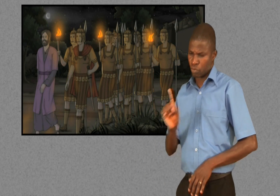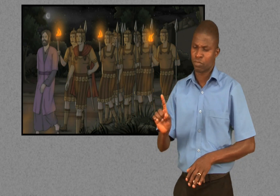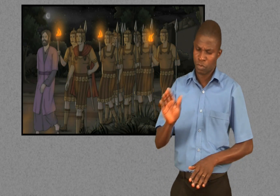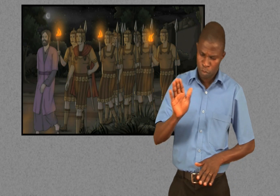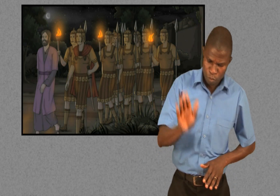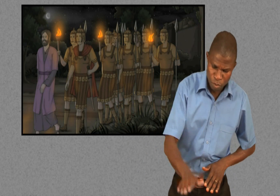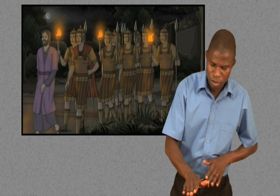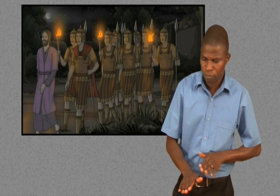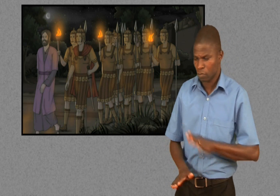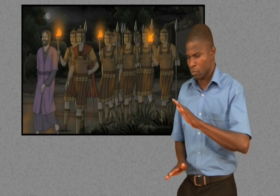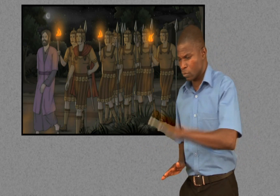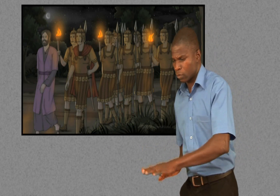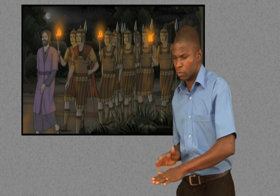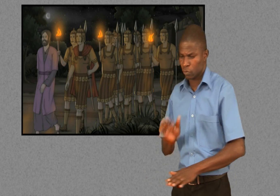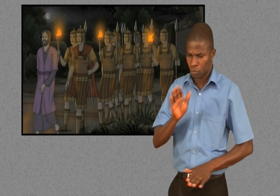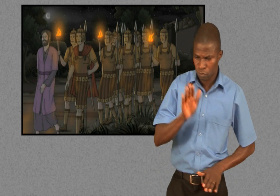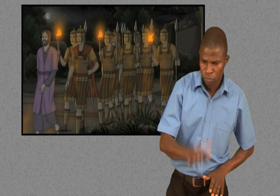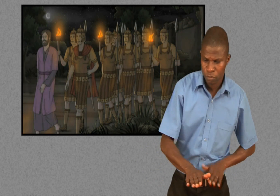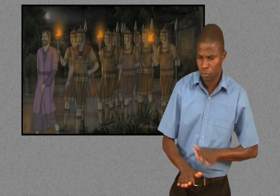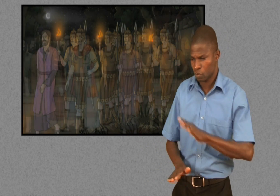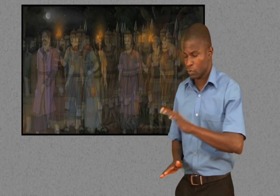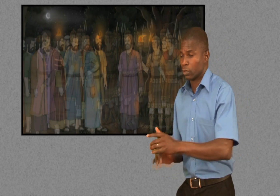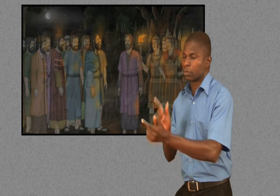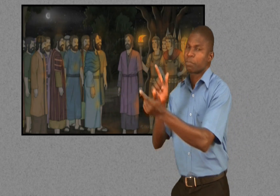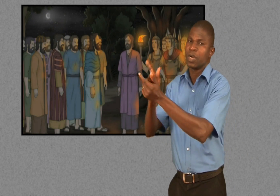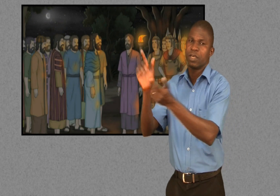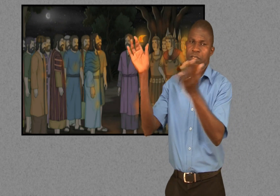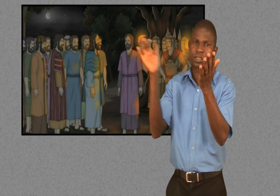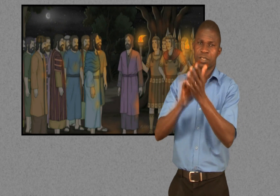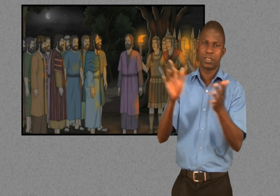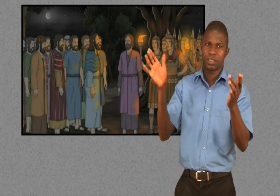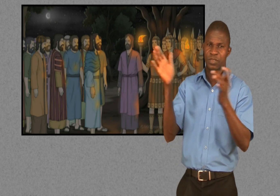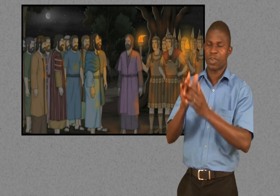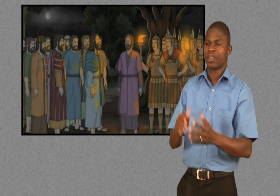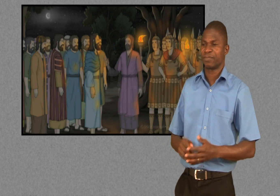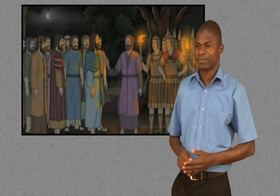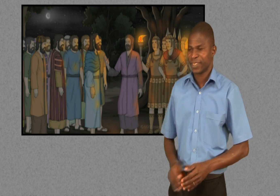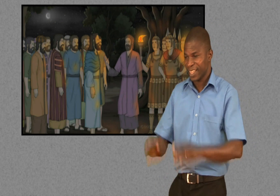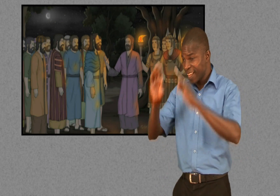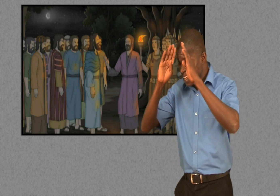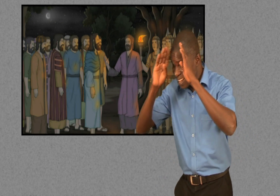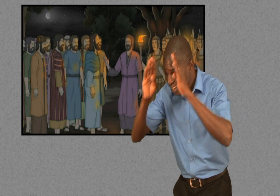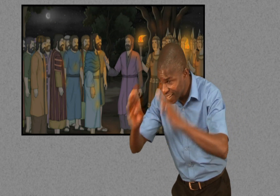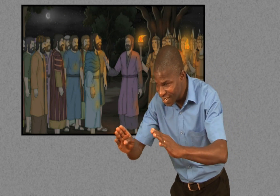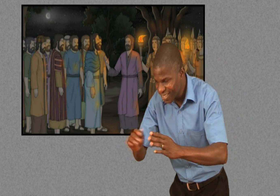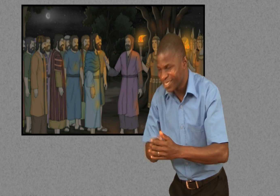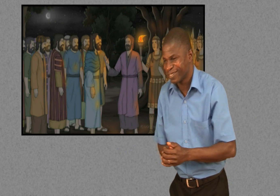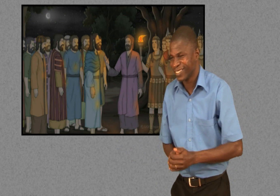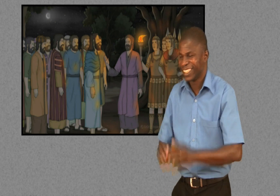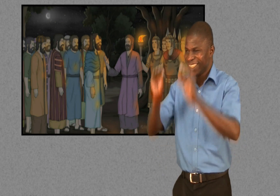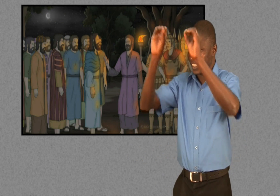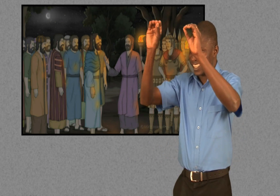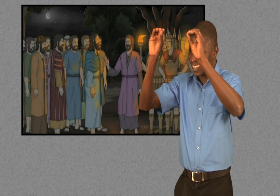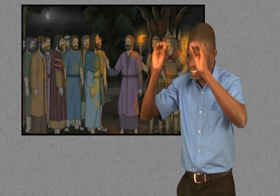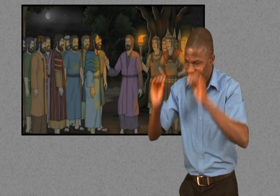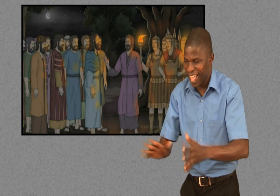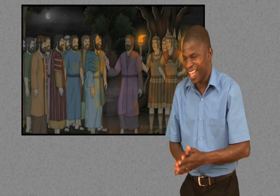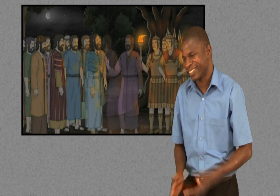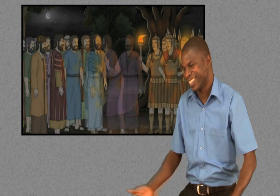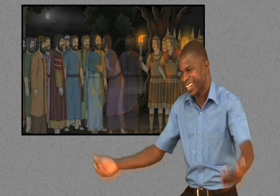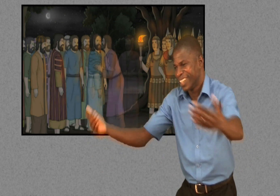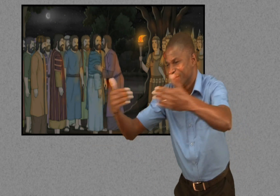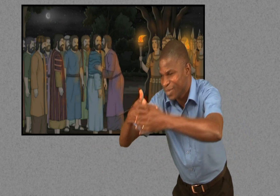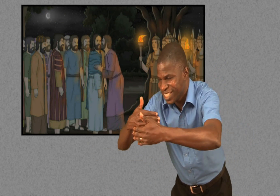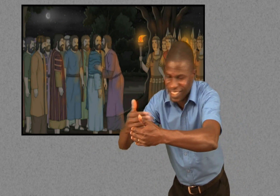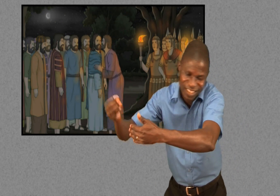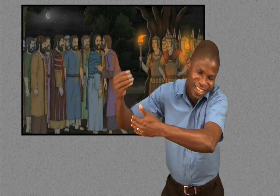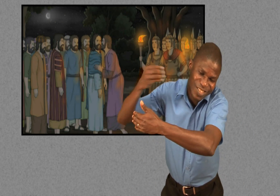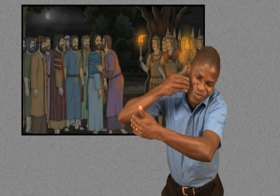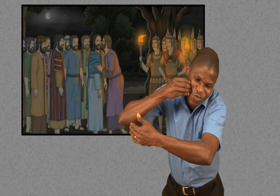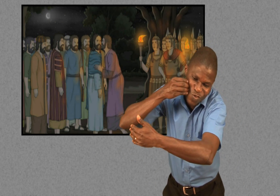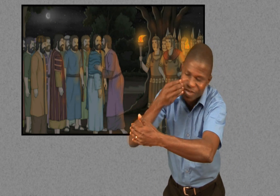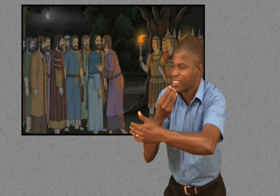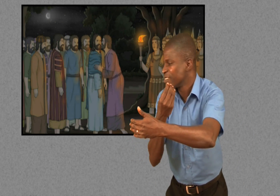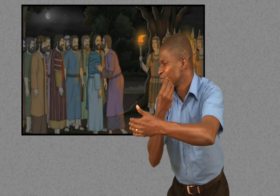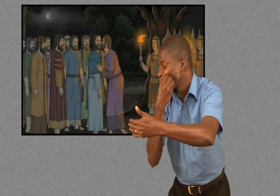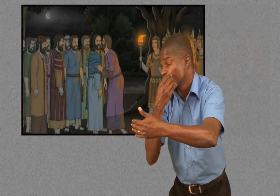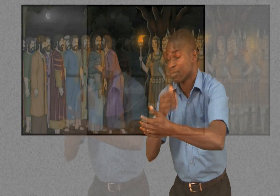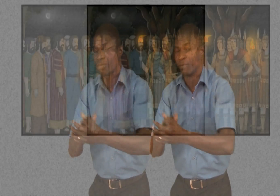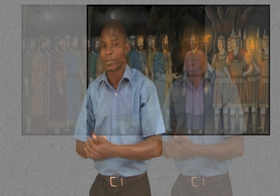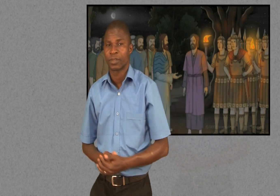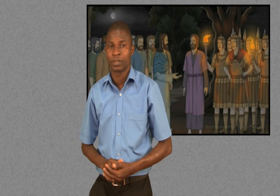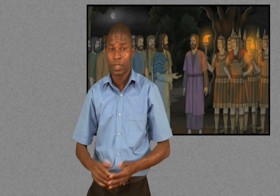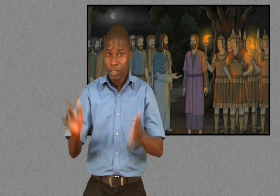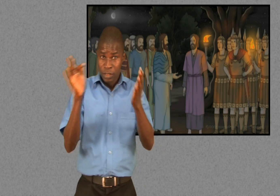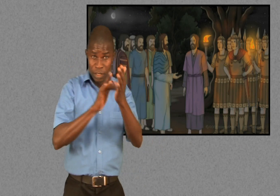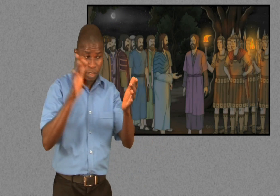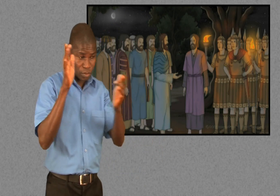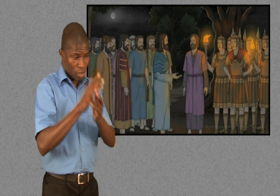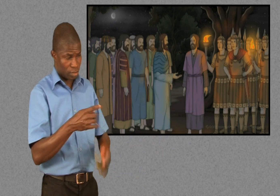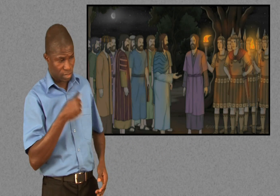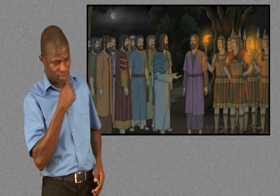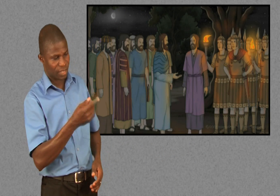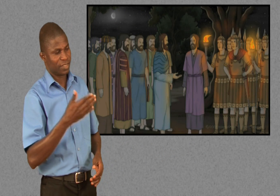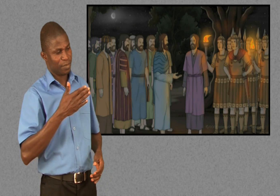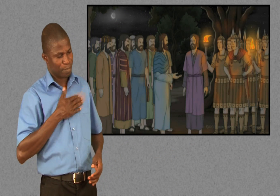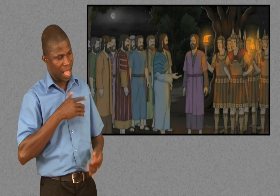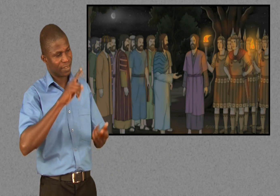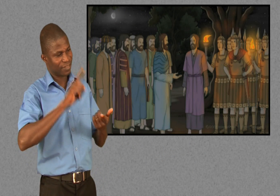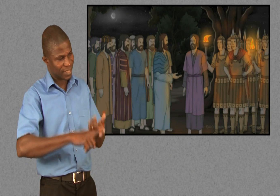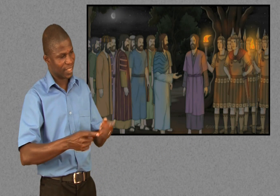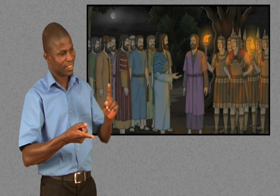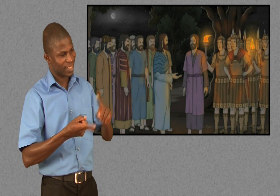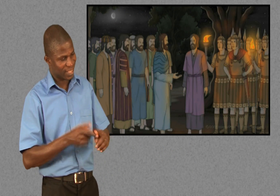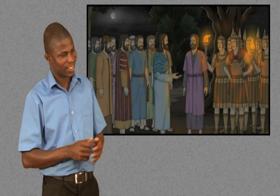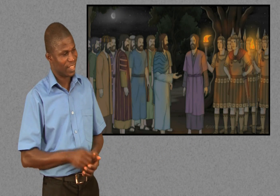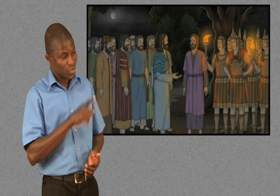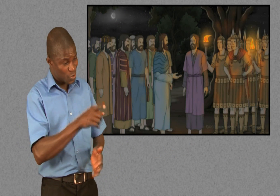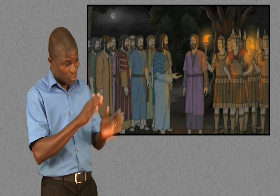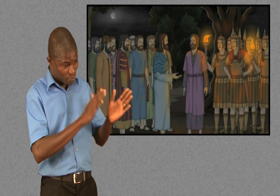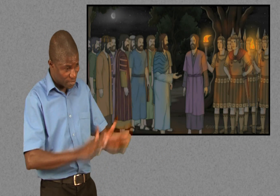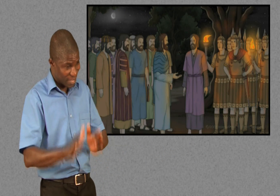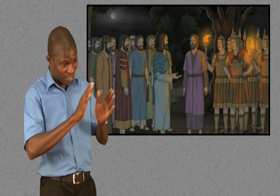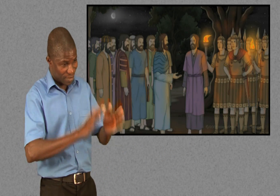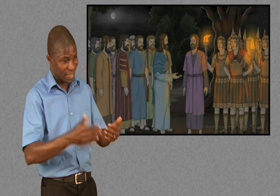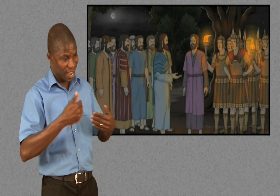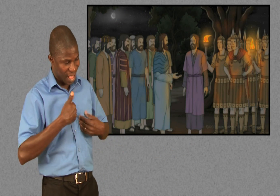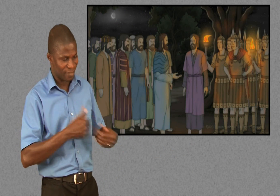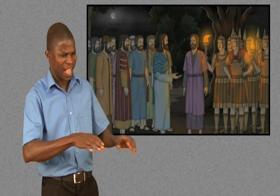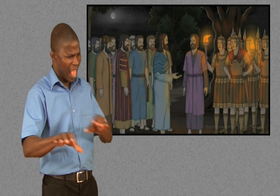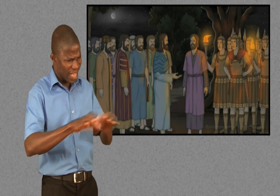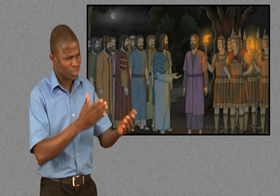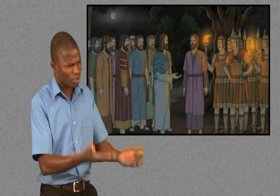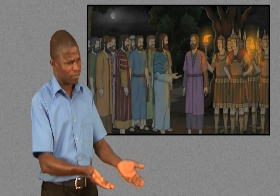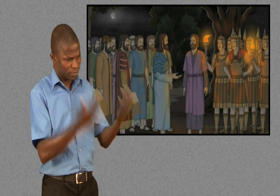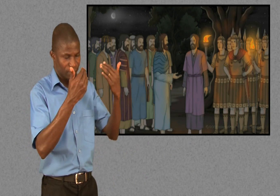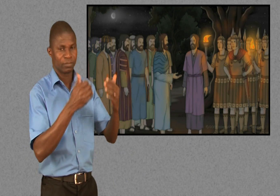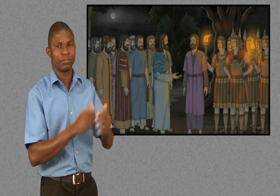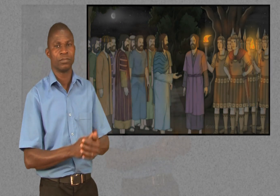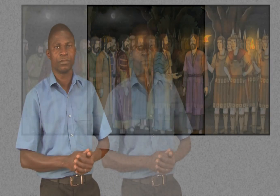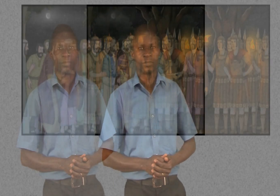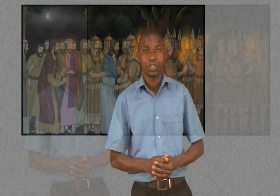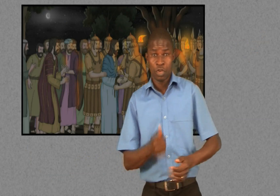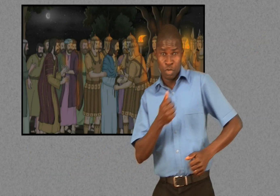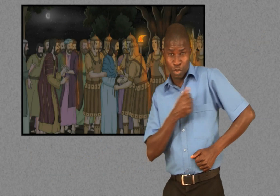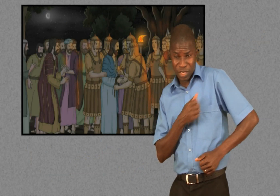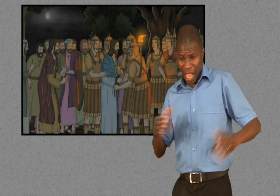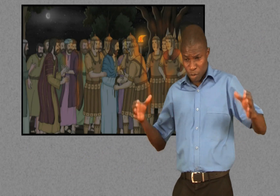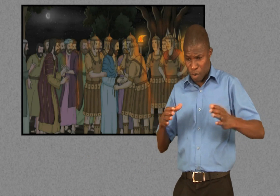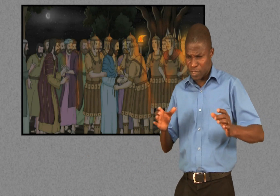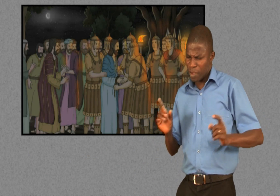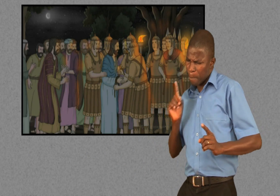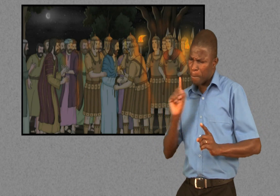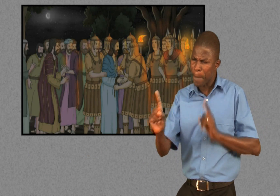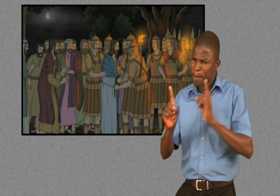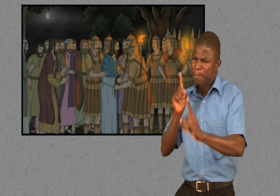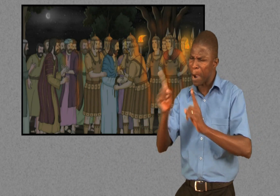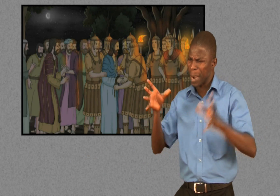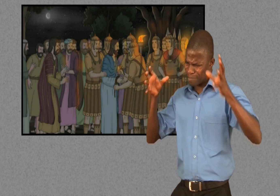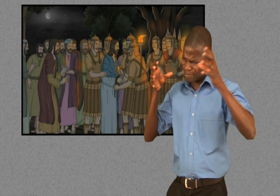Going directly to Jesus, he said, “Greetings, Rabbi!” and kissed Him. “Friend,” Jesus replied, “do what you came for.”